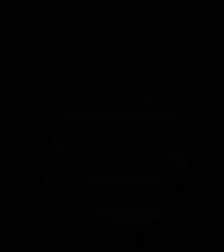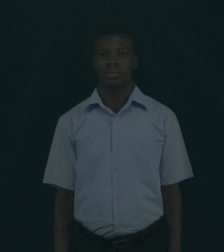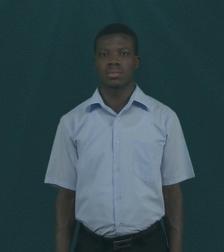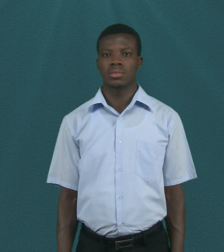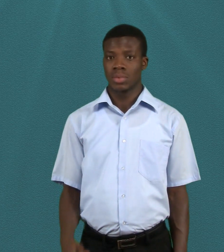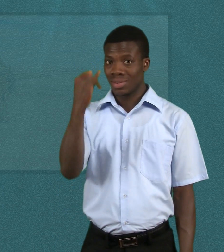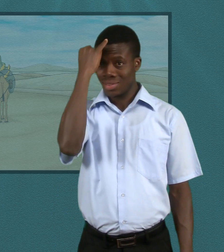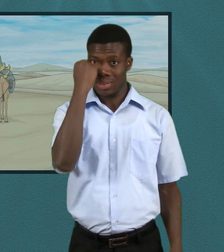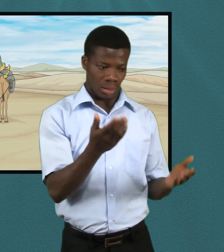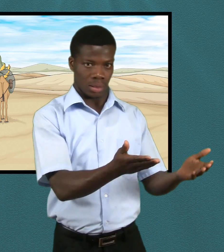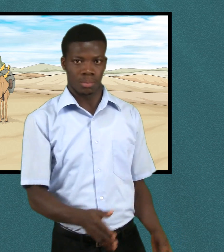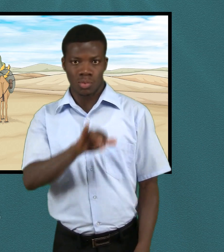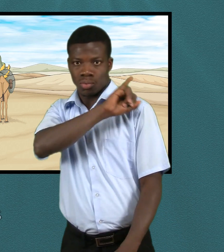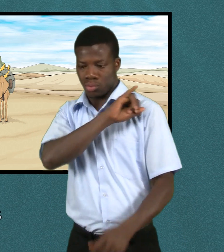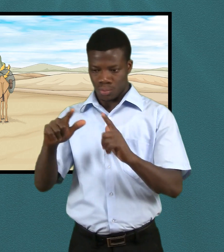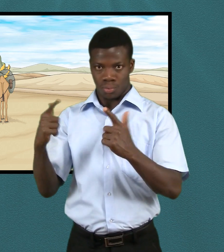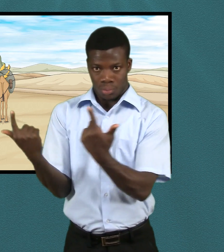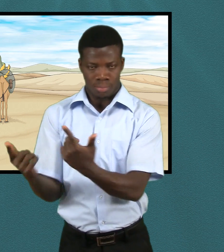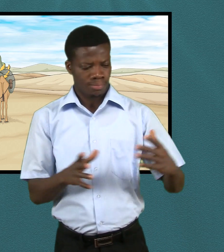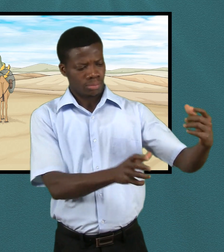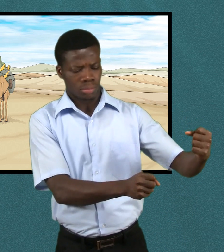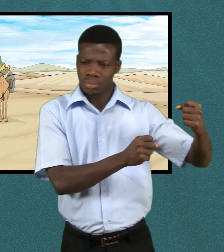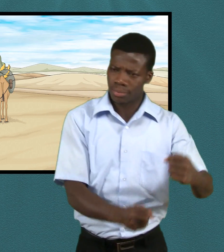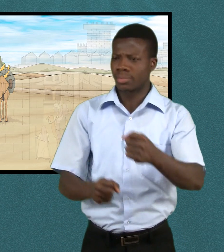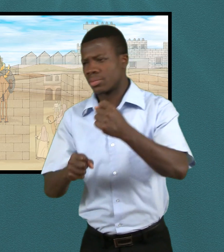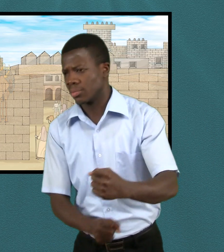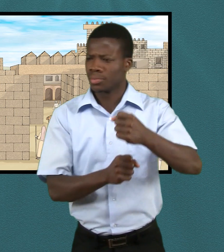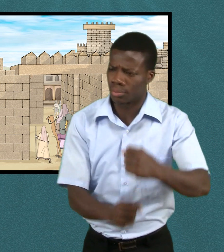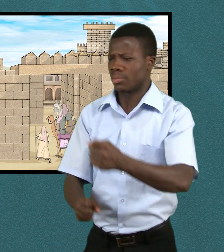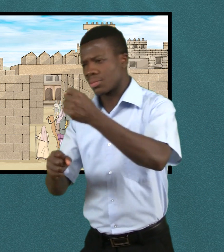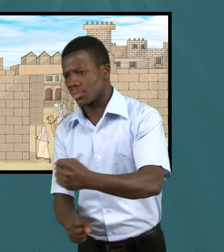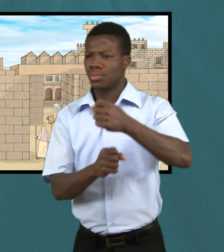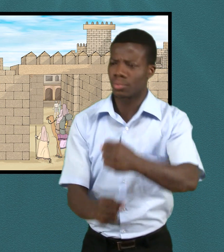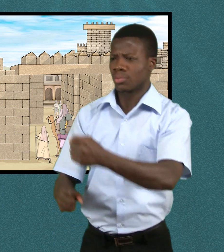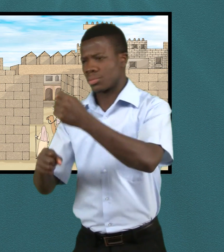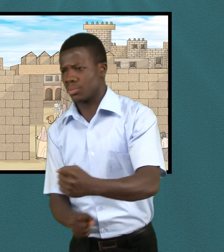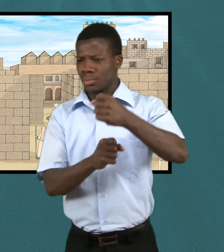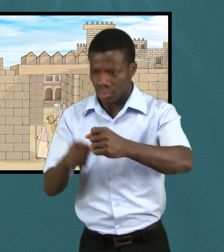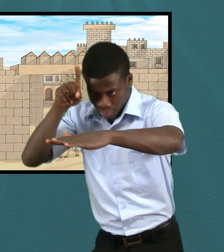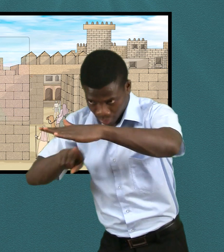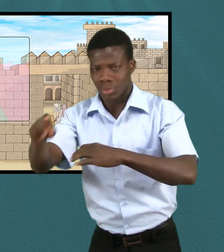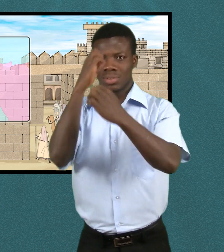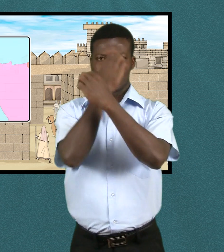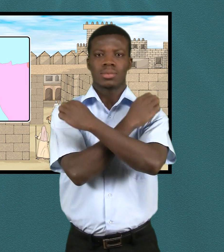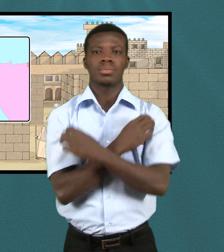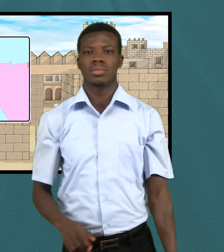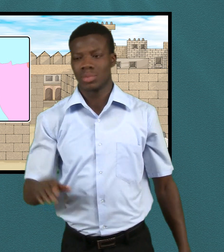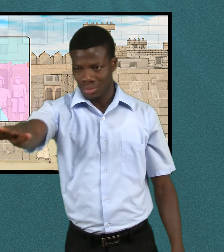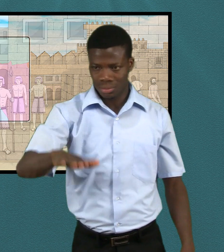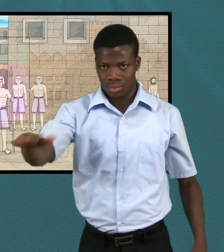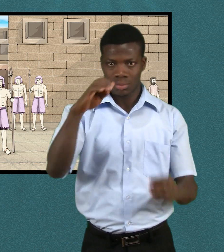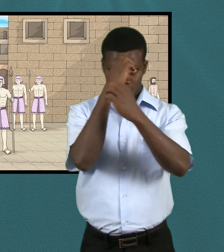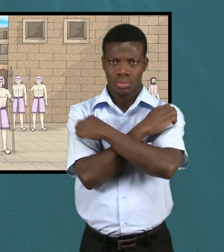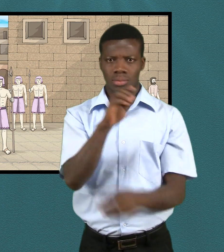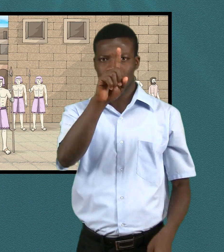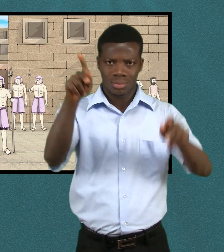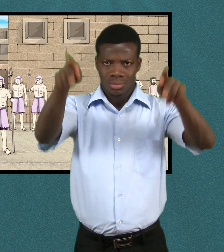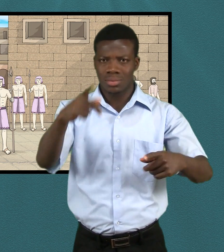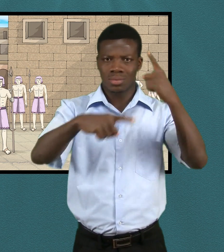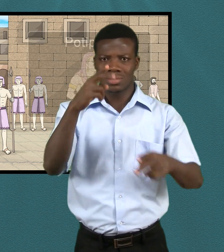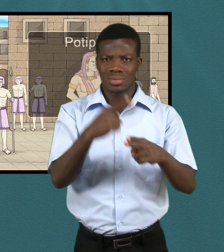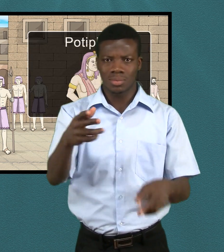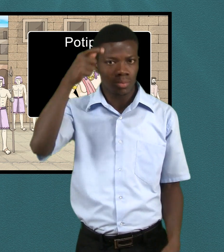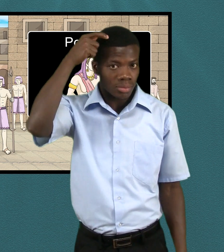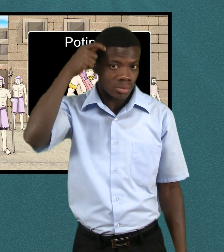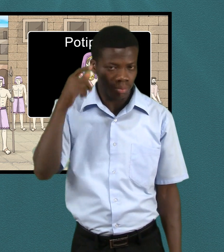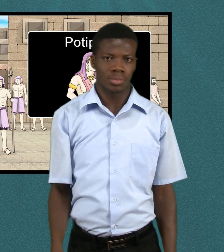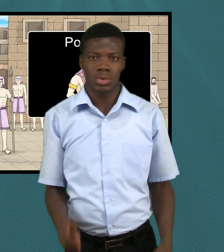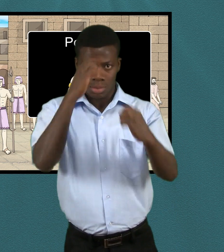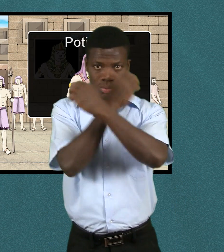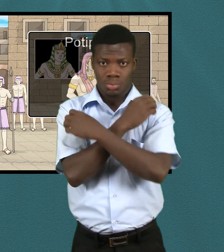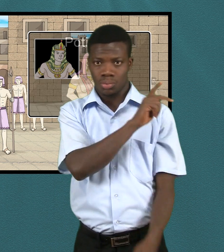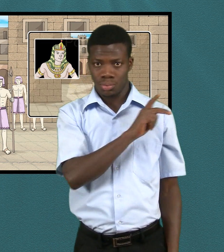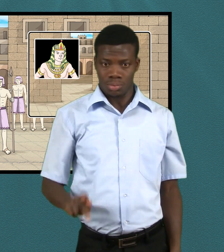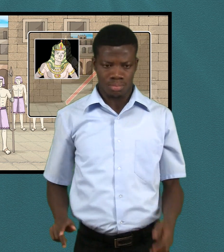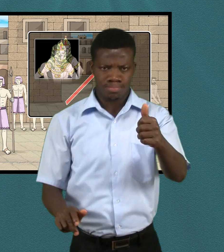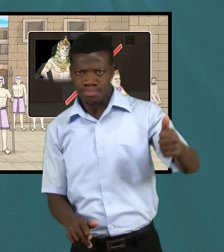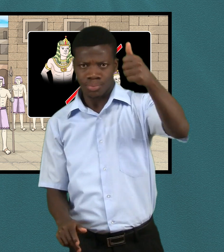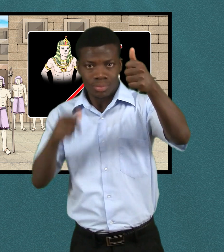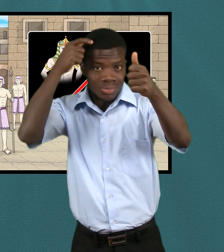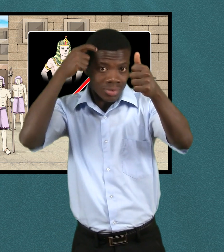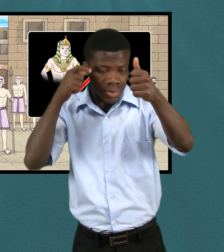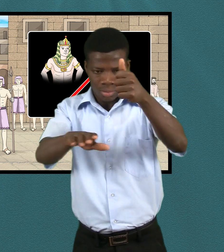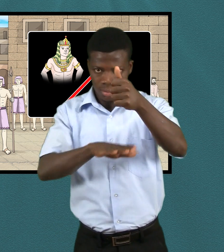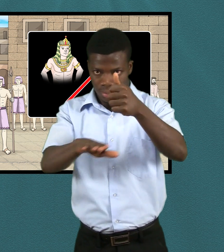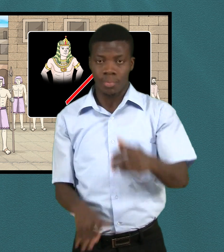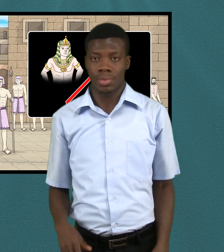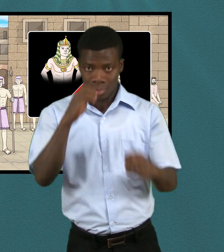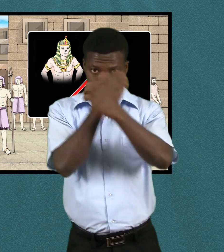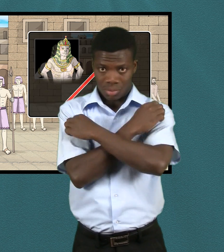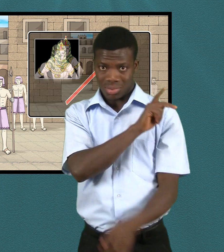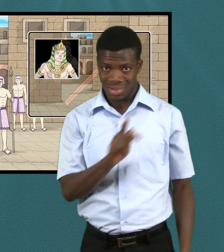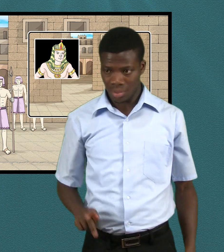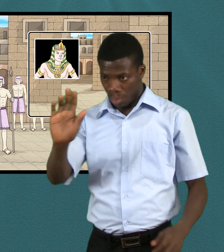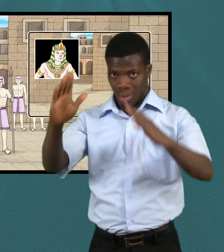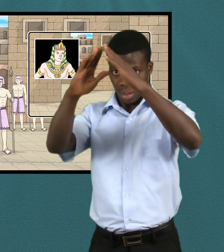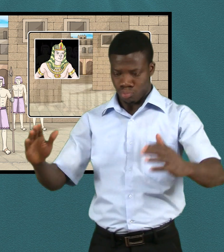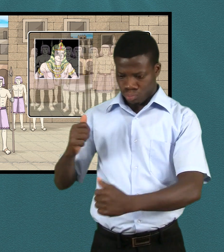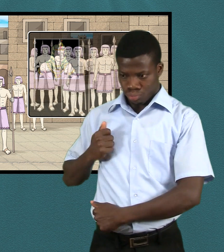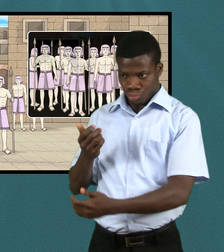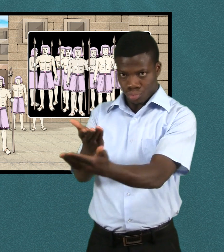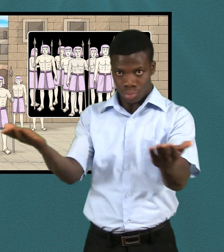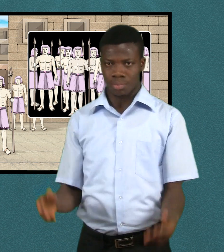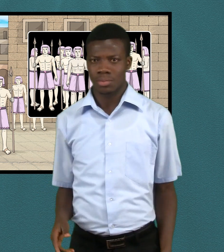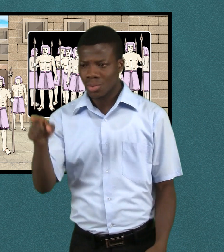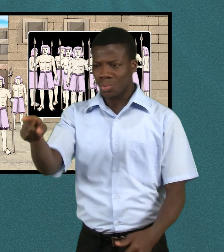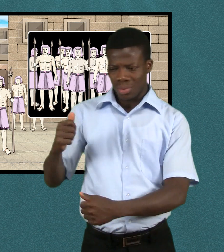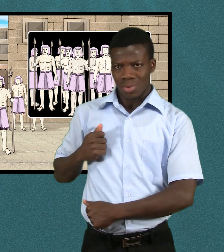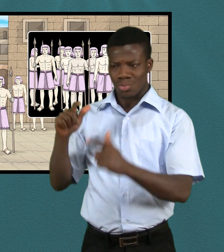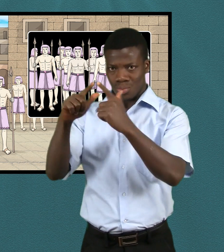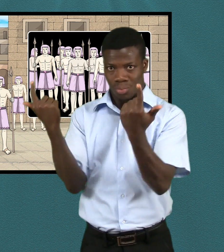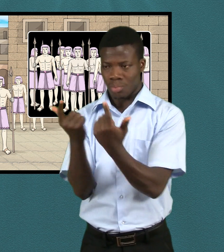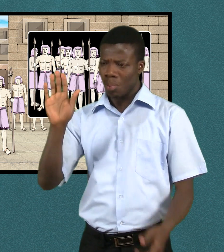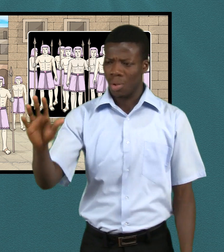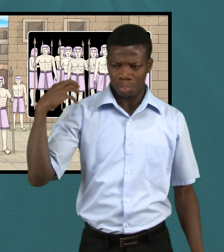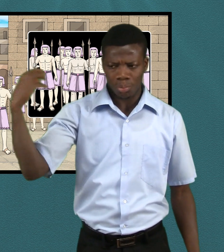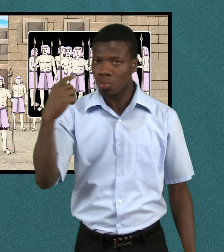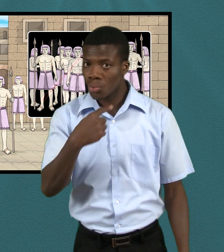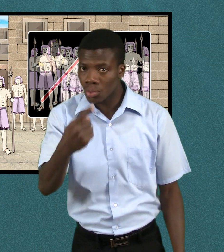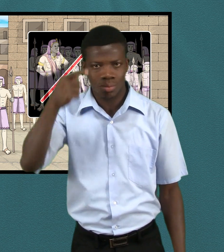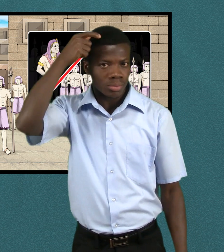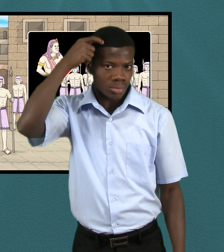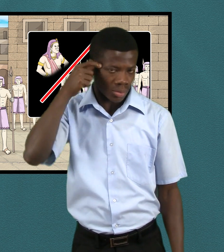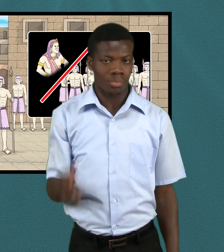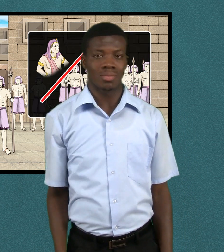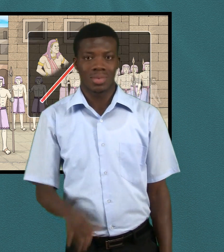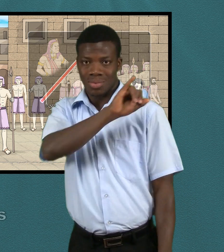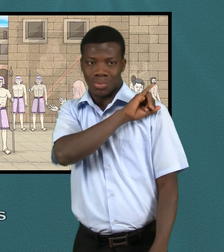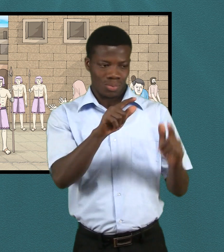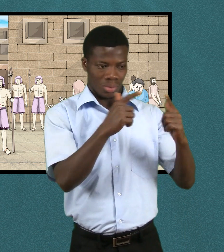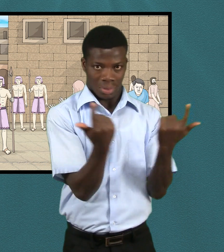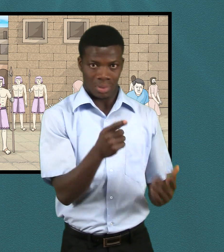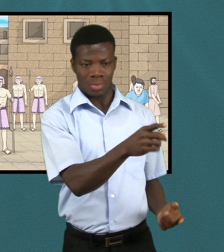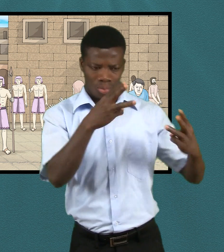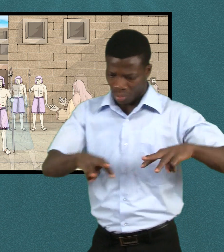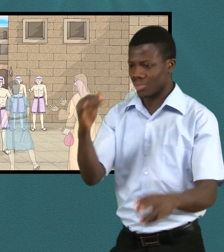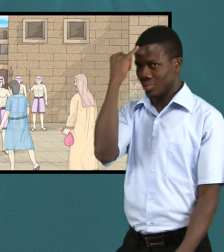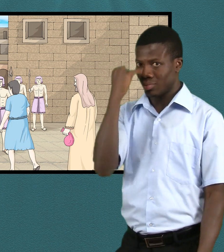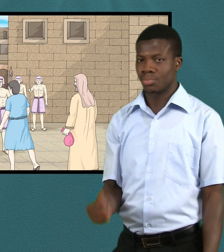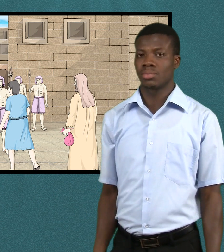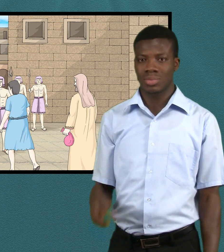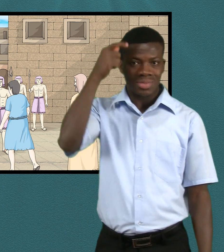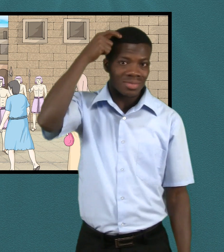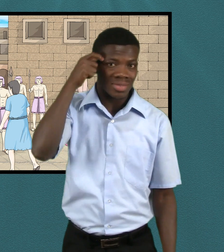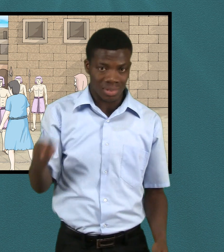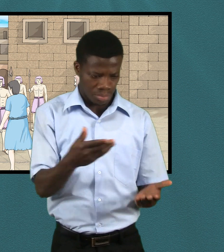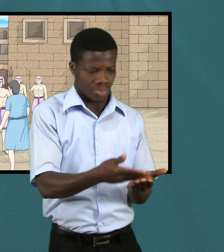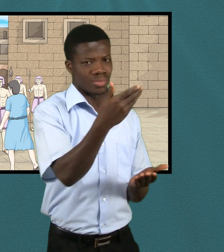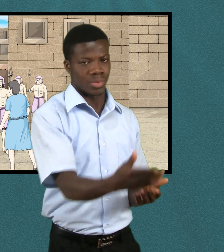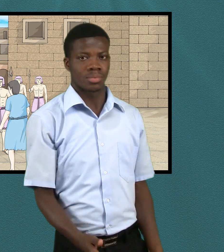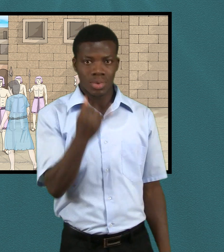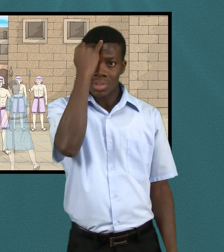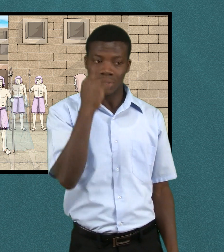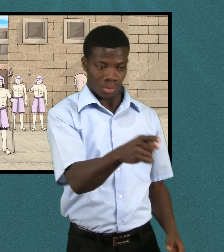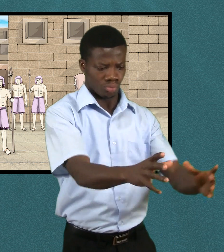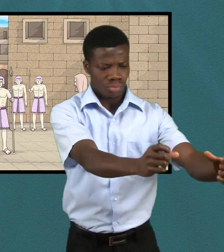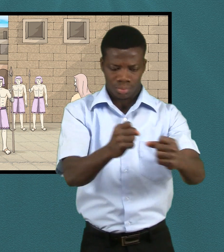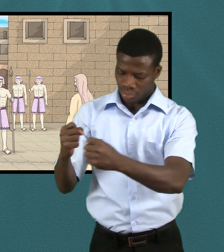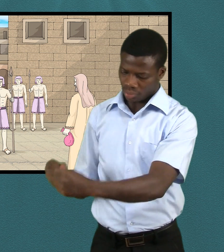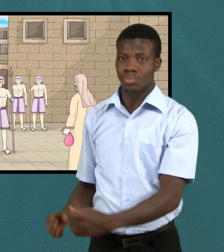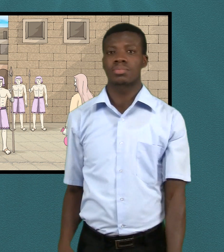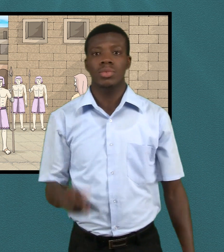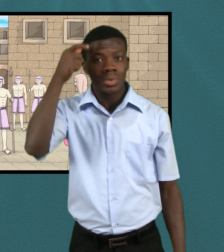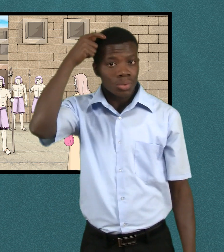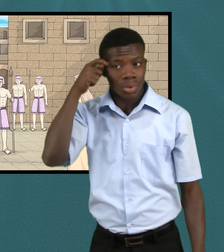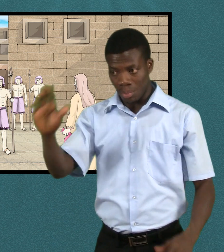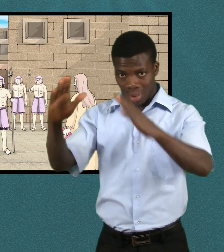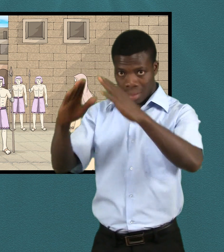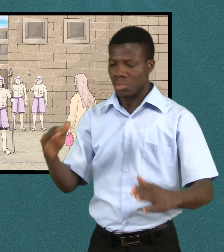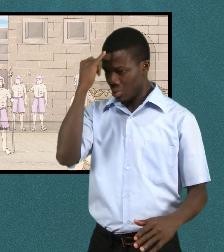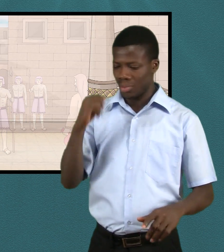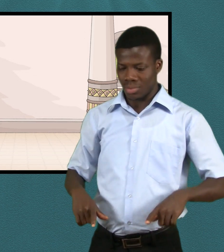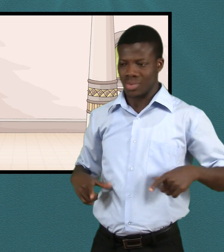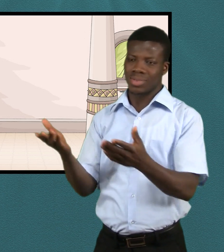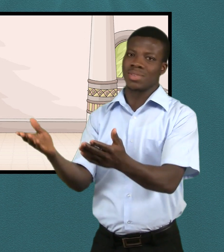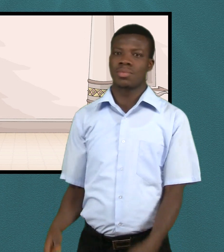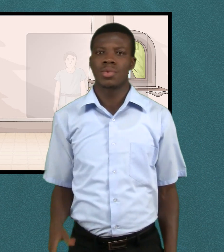Meanwhile, Joseph had been taken down to Egypt, where an Egyptian named Potiphar, an officer of Pharaoh and captain of the guard, bought him from the Ishmaelites who had taken him there.